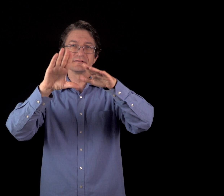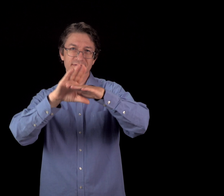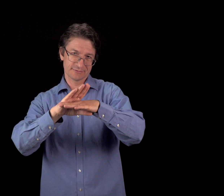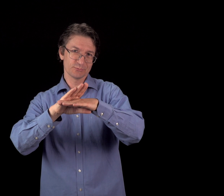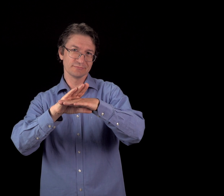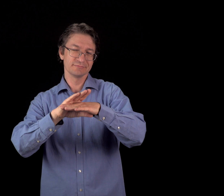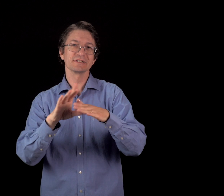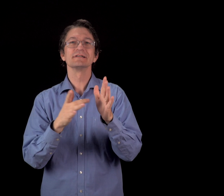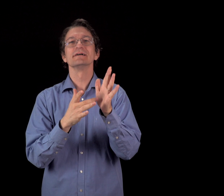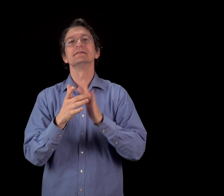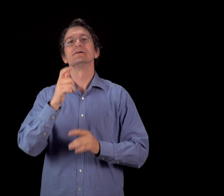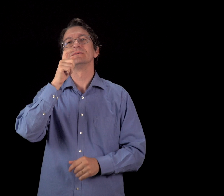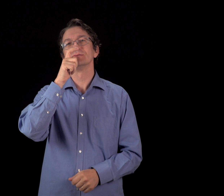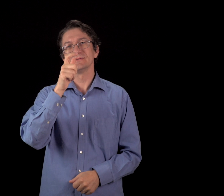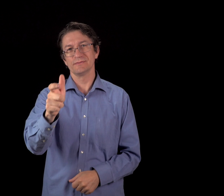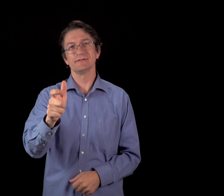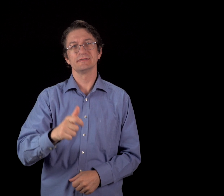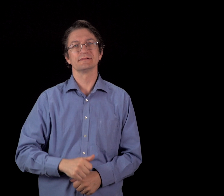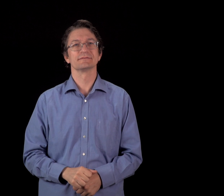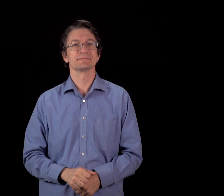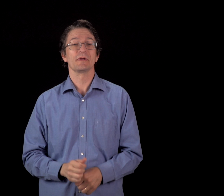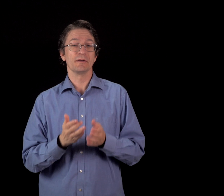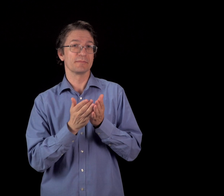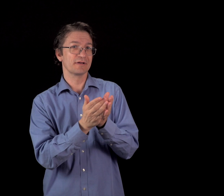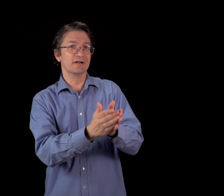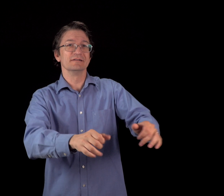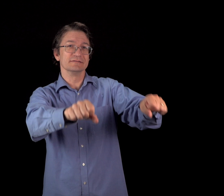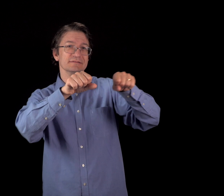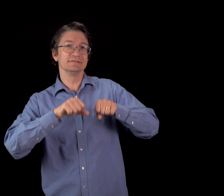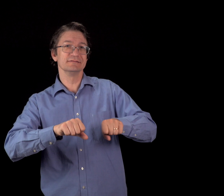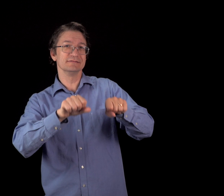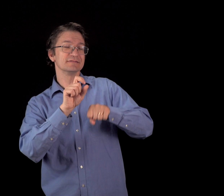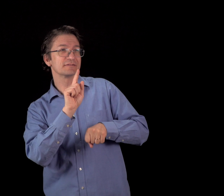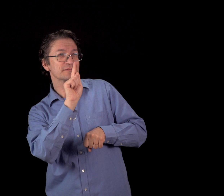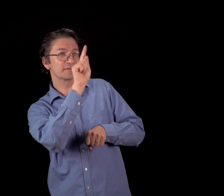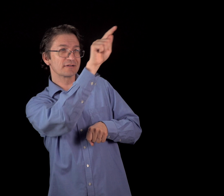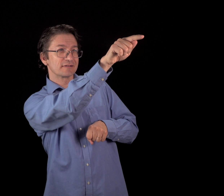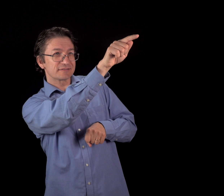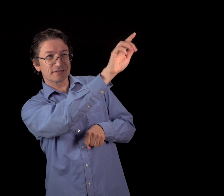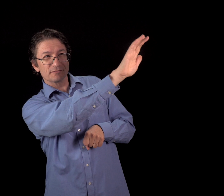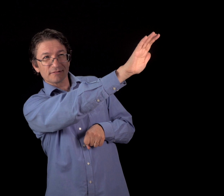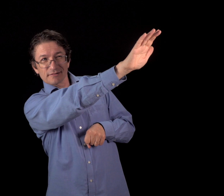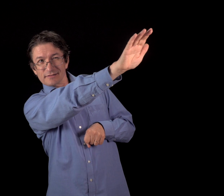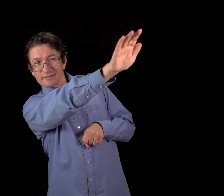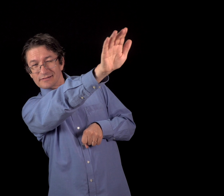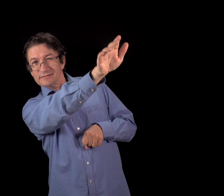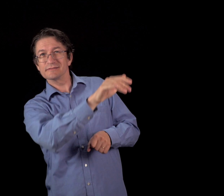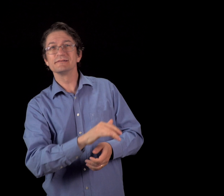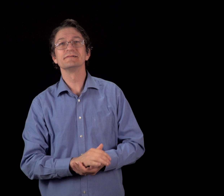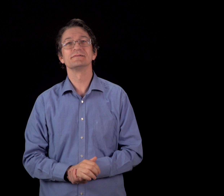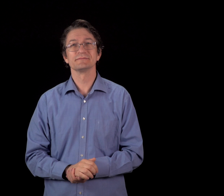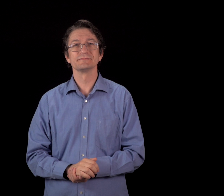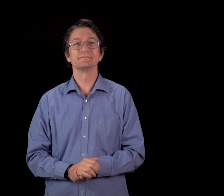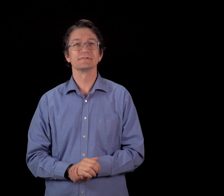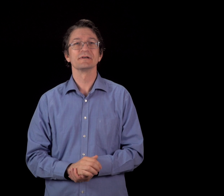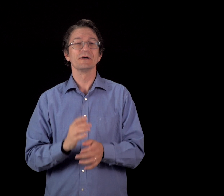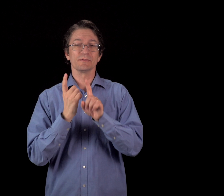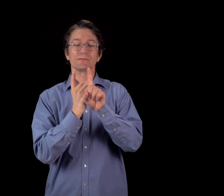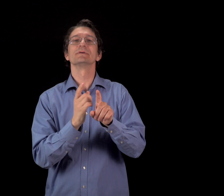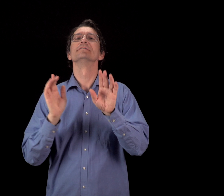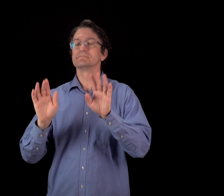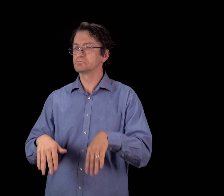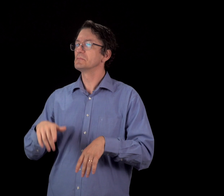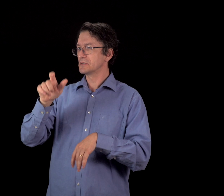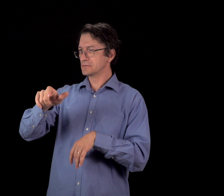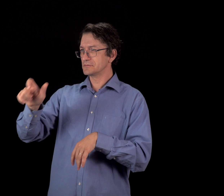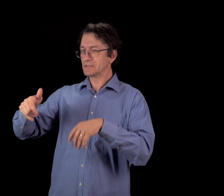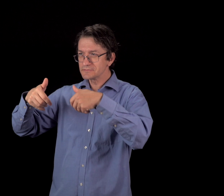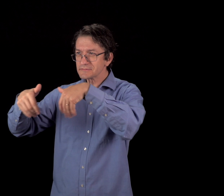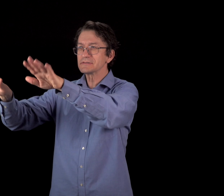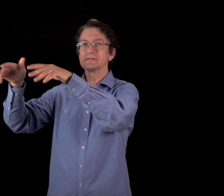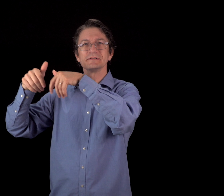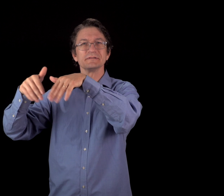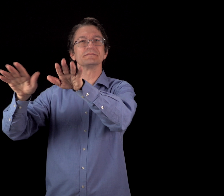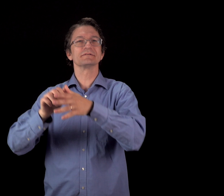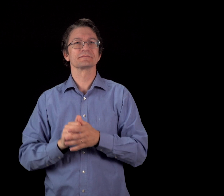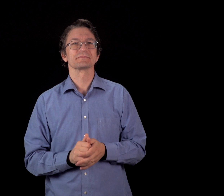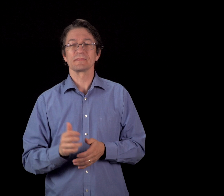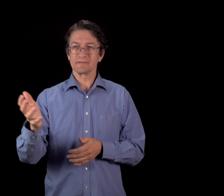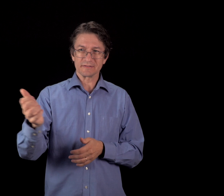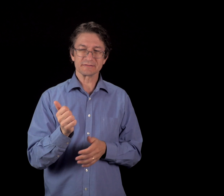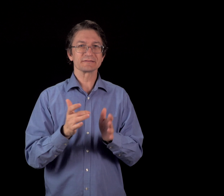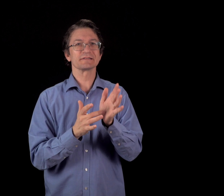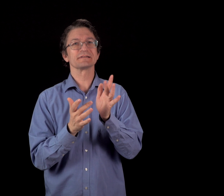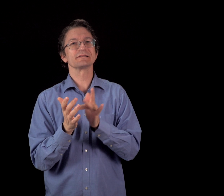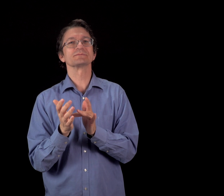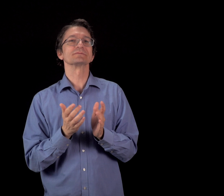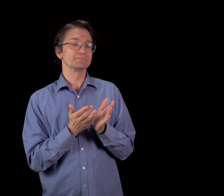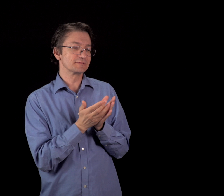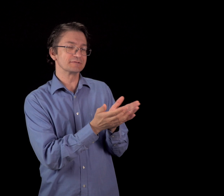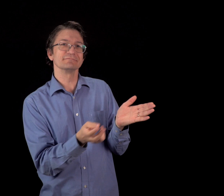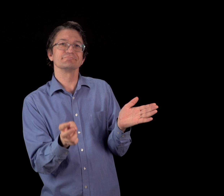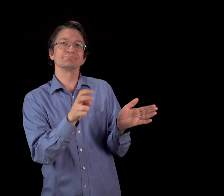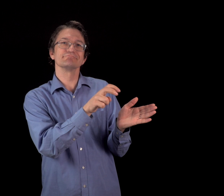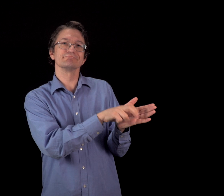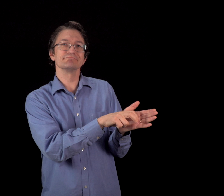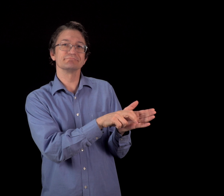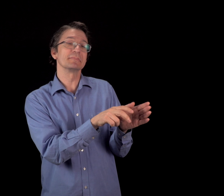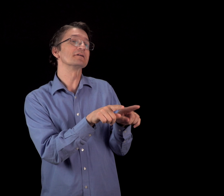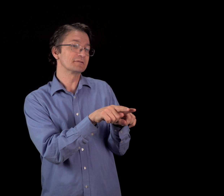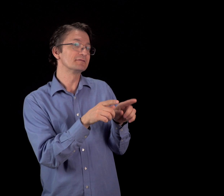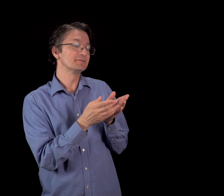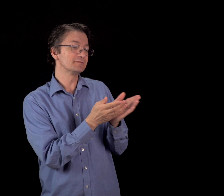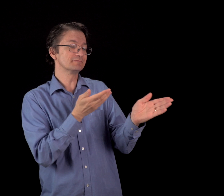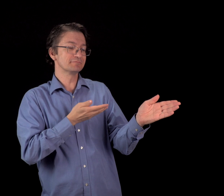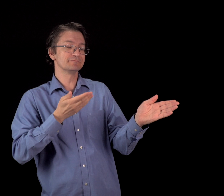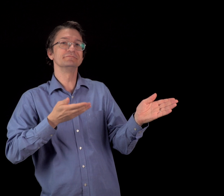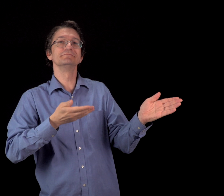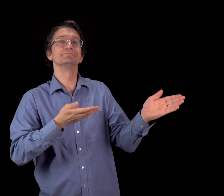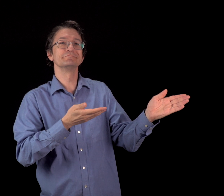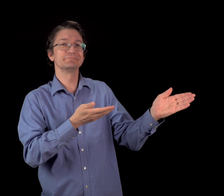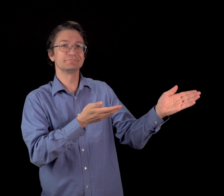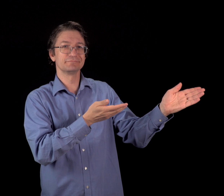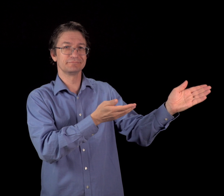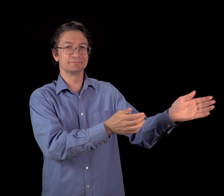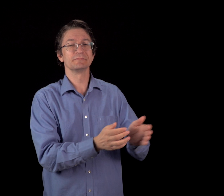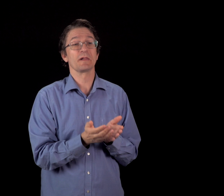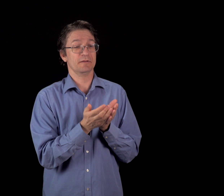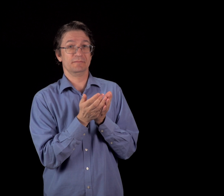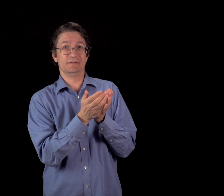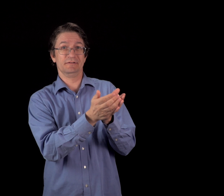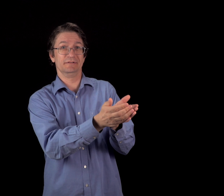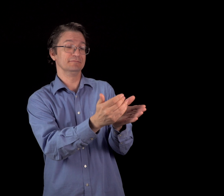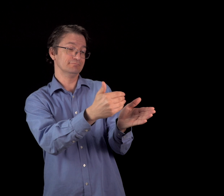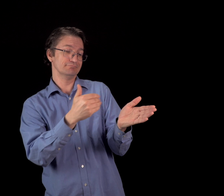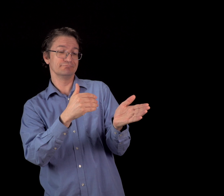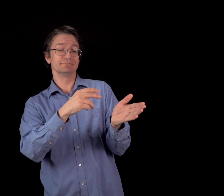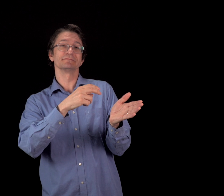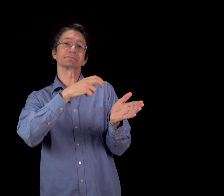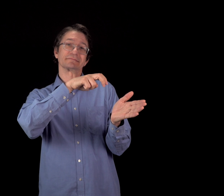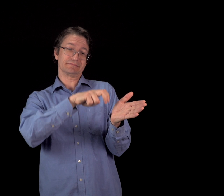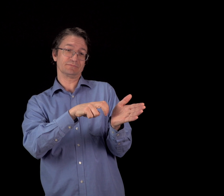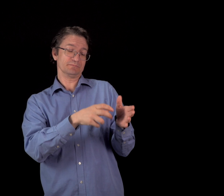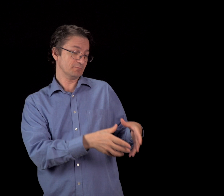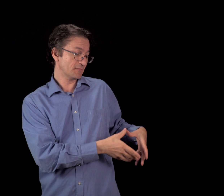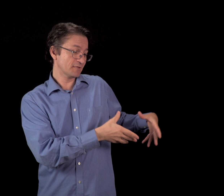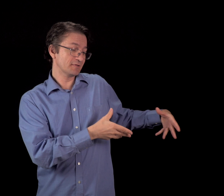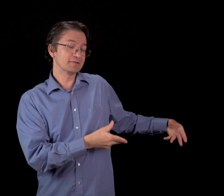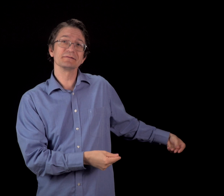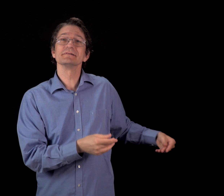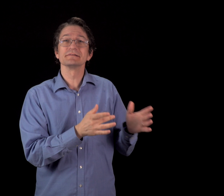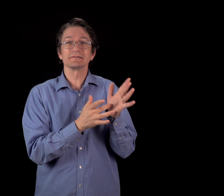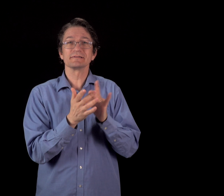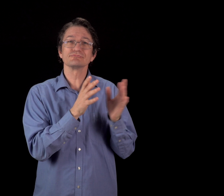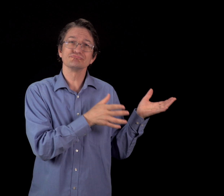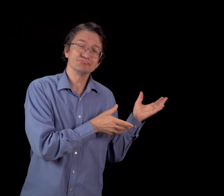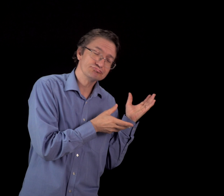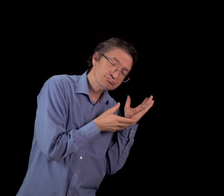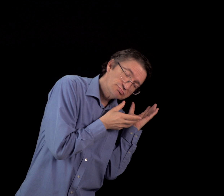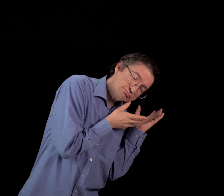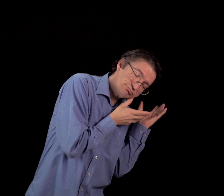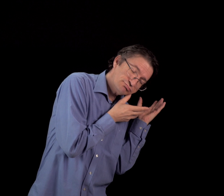After they had dismissed the crowd, they took Jesus with them, since He was already in the boat. And there were other boats with Him.